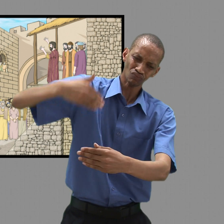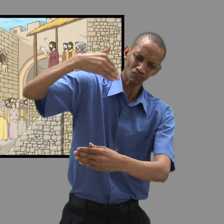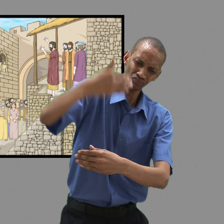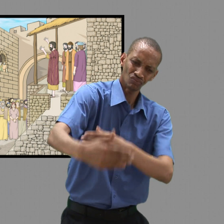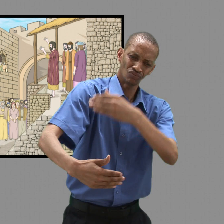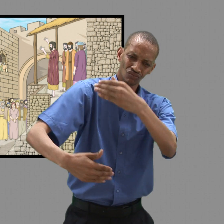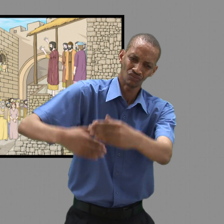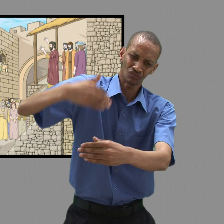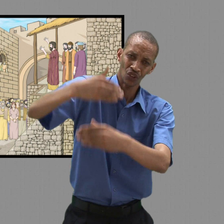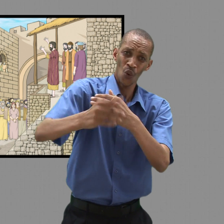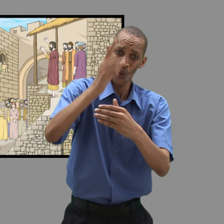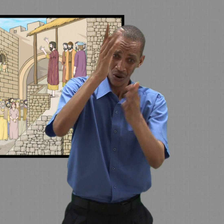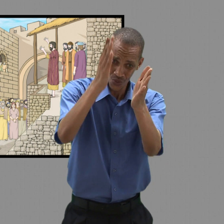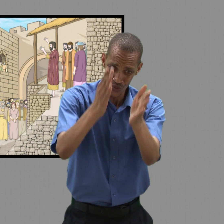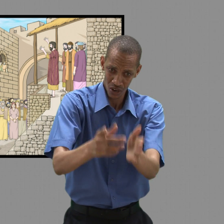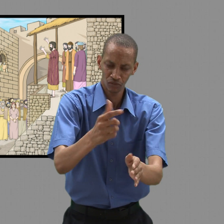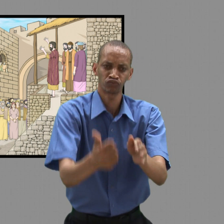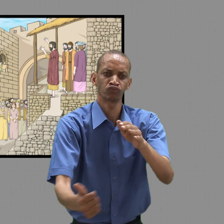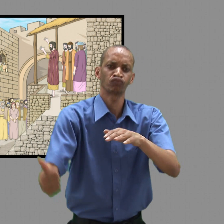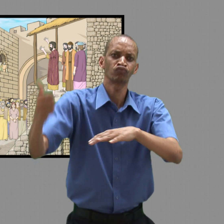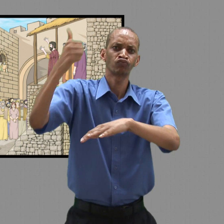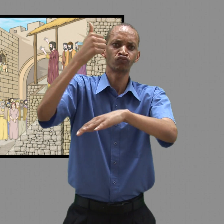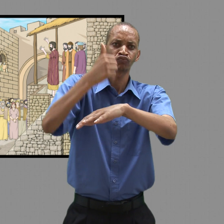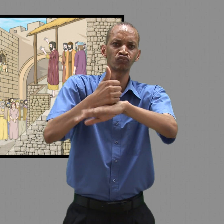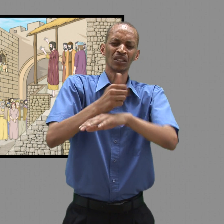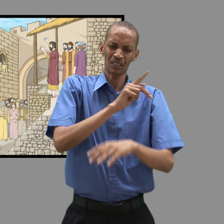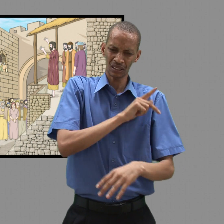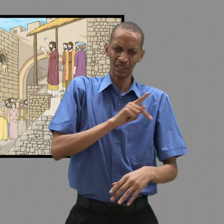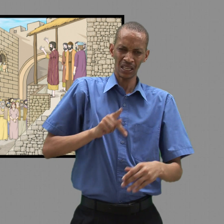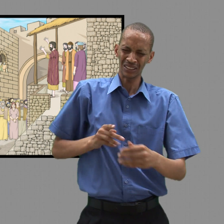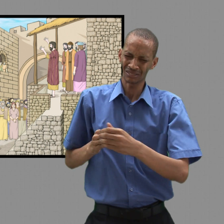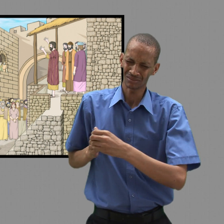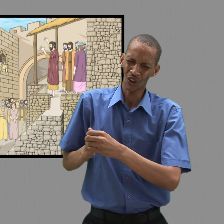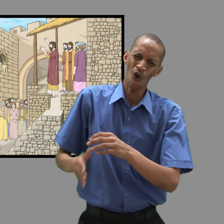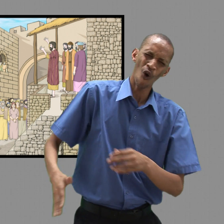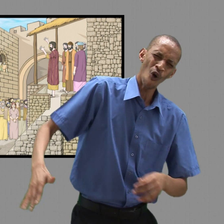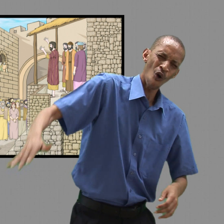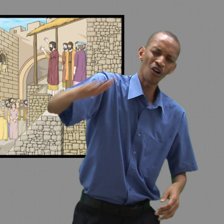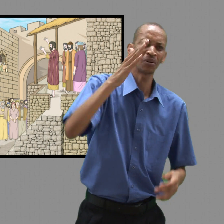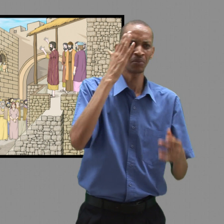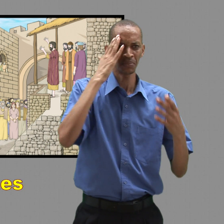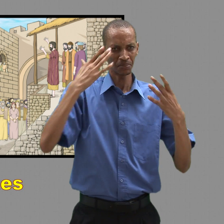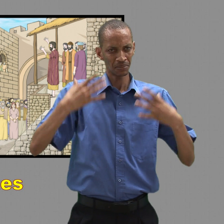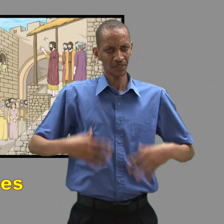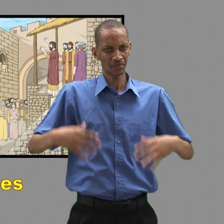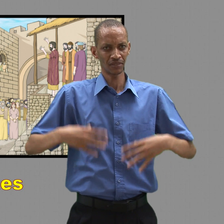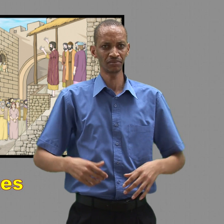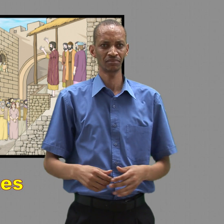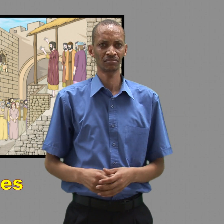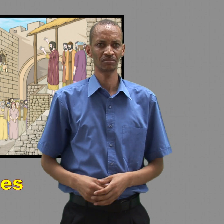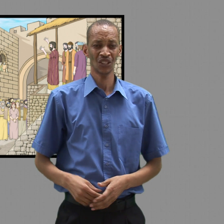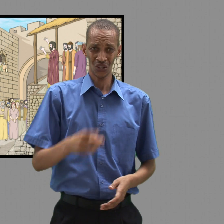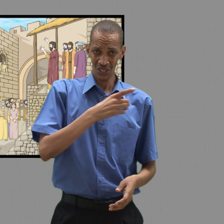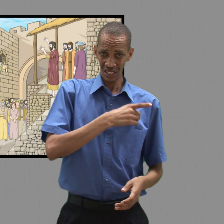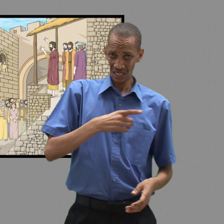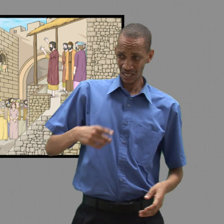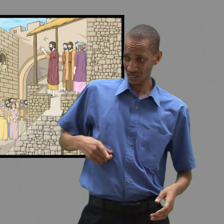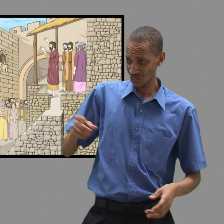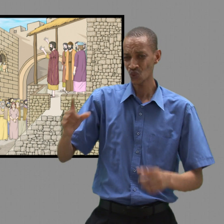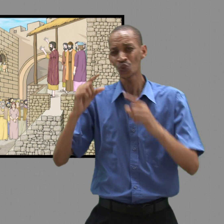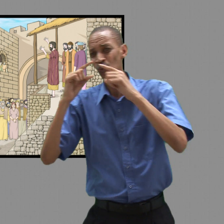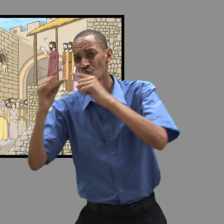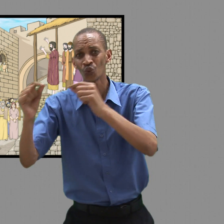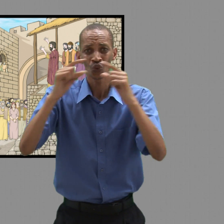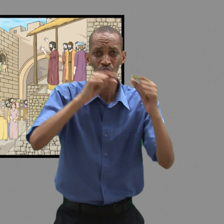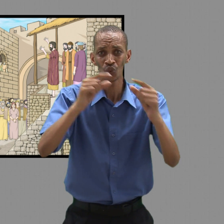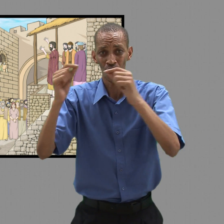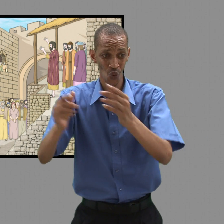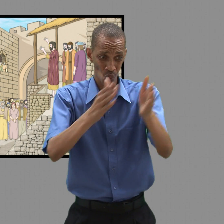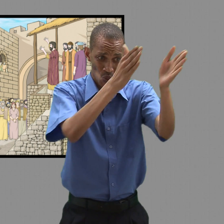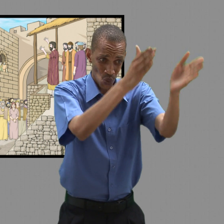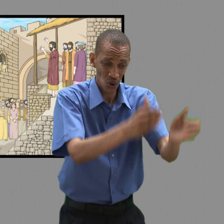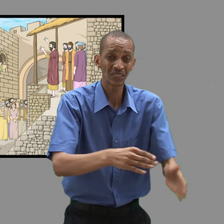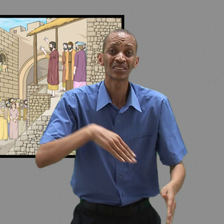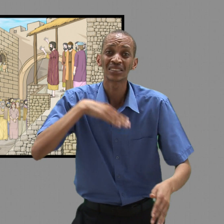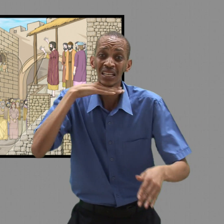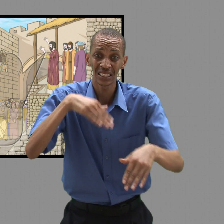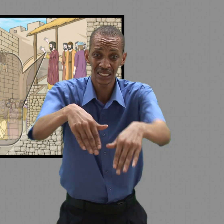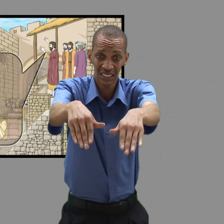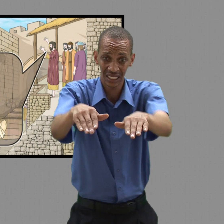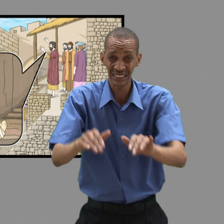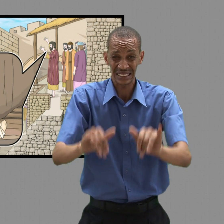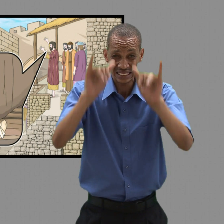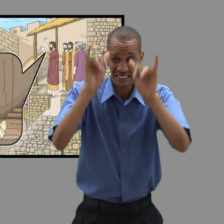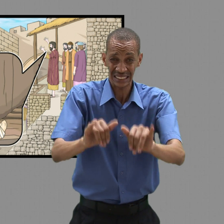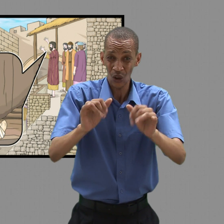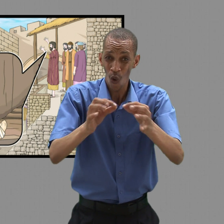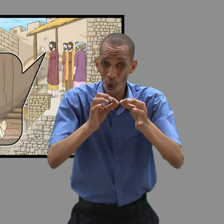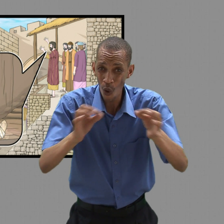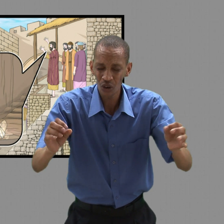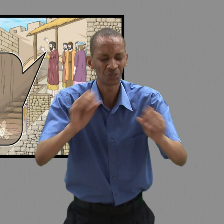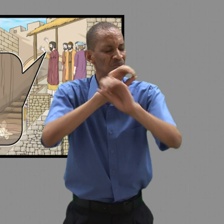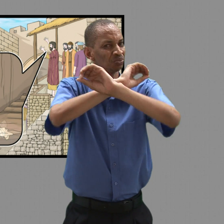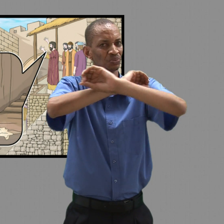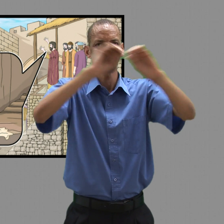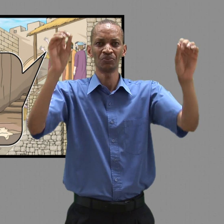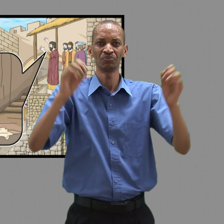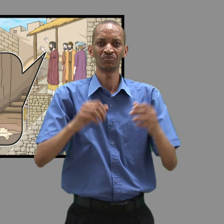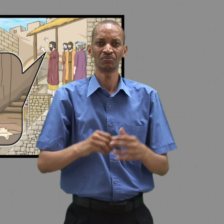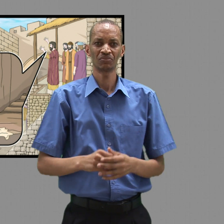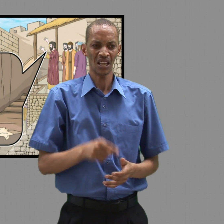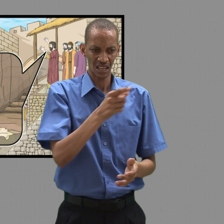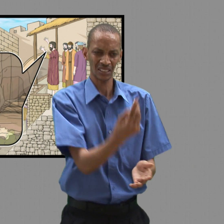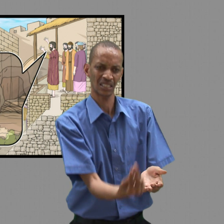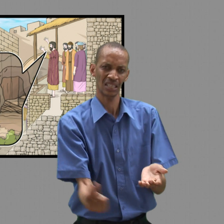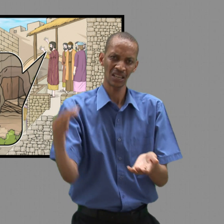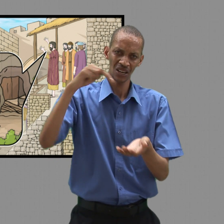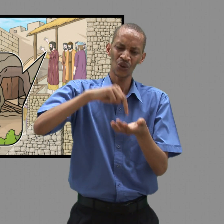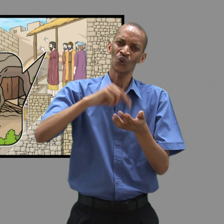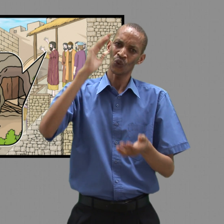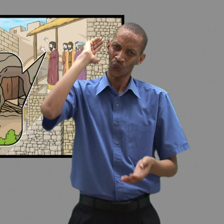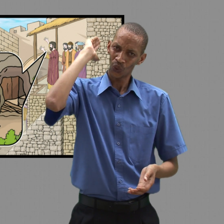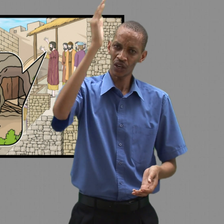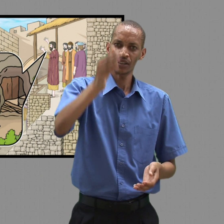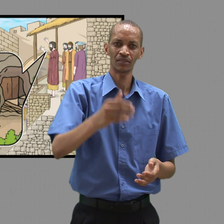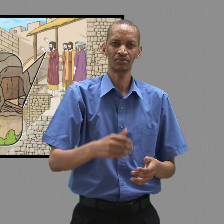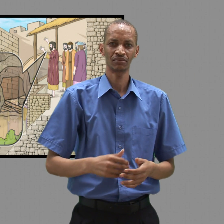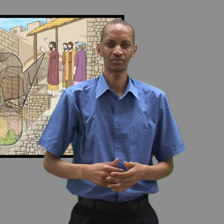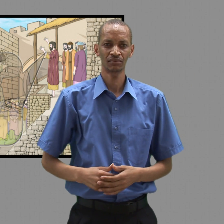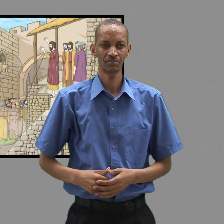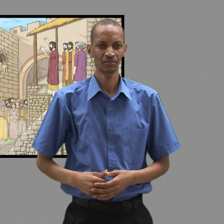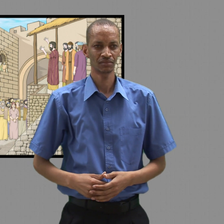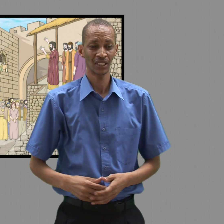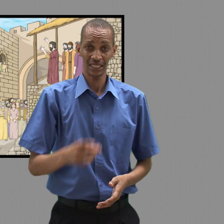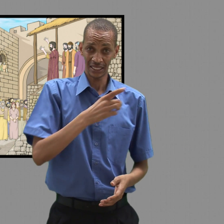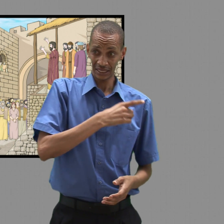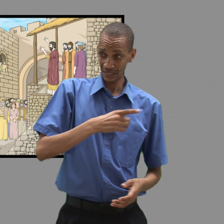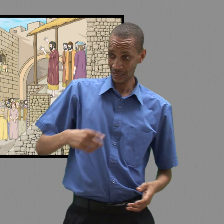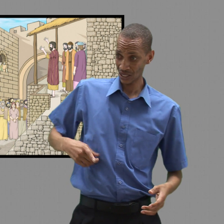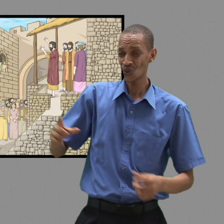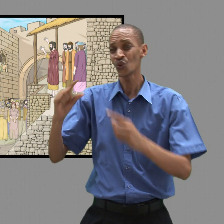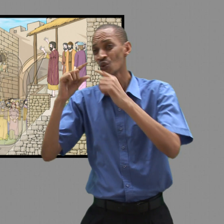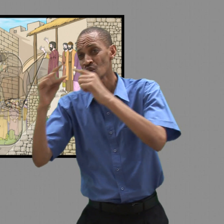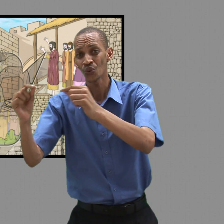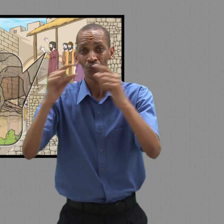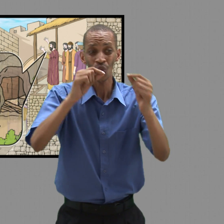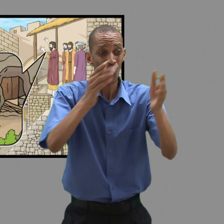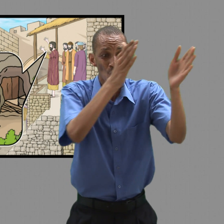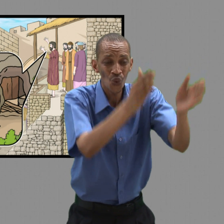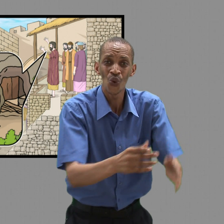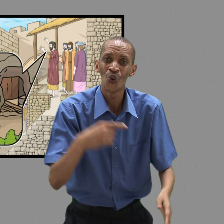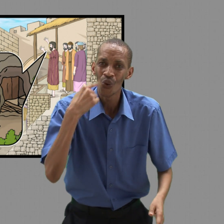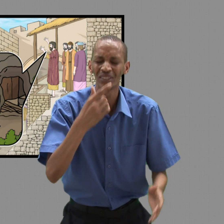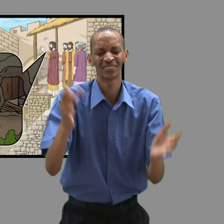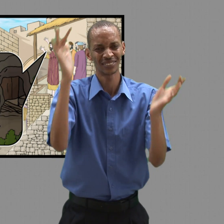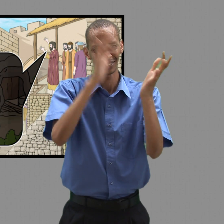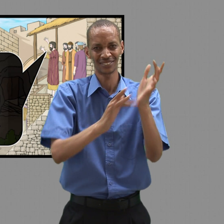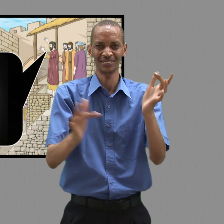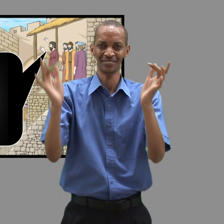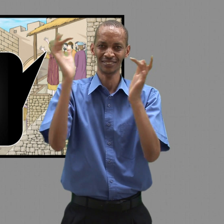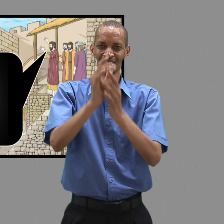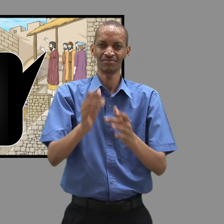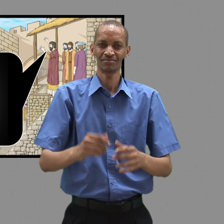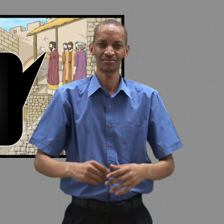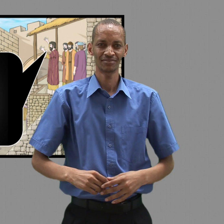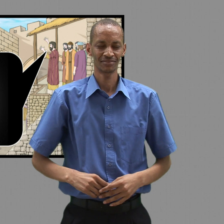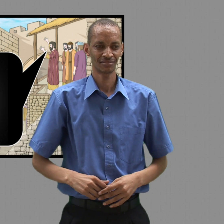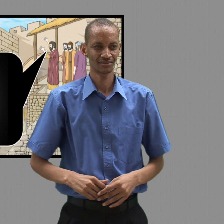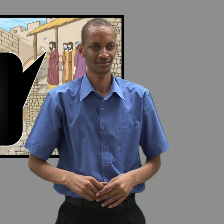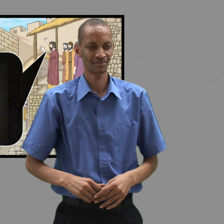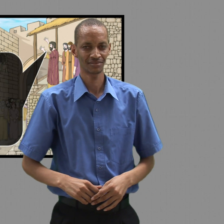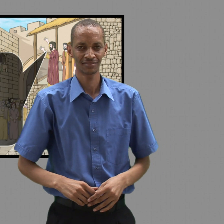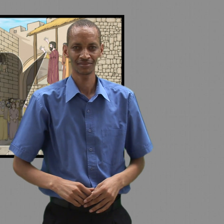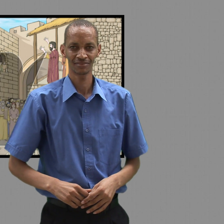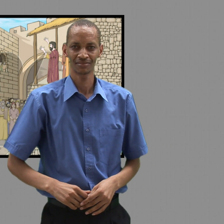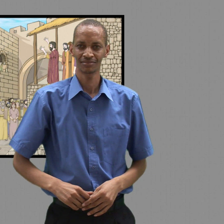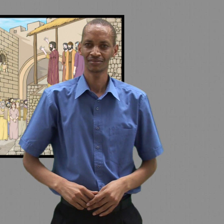You will fill me with joy in Your presence.’ Brothers, I can tell you with confidence that the patriarch David died and was buried, and his tomb is with us to this day.